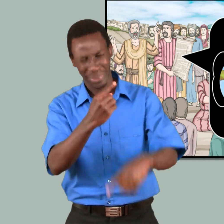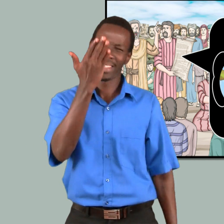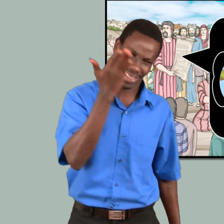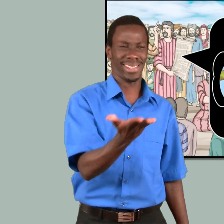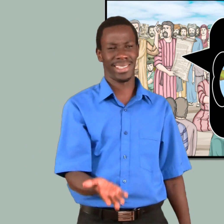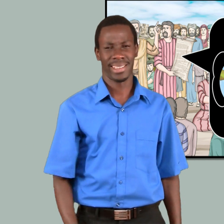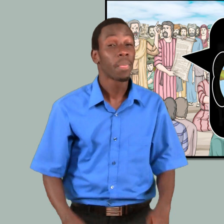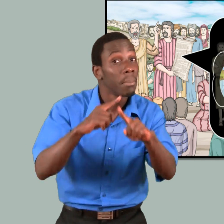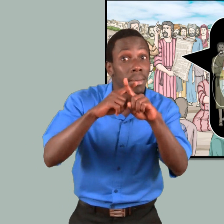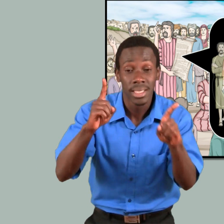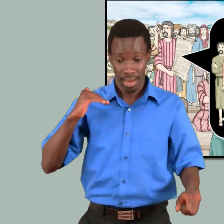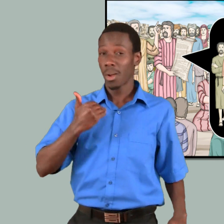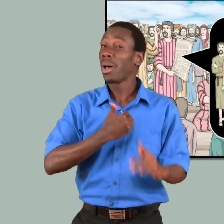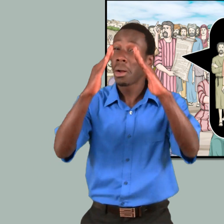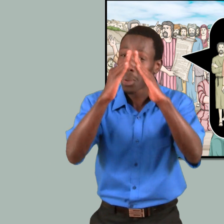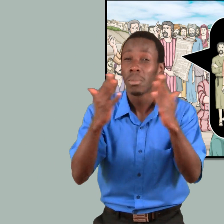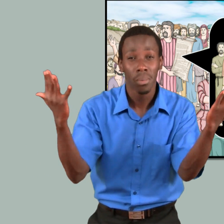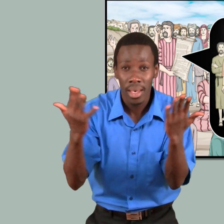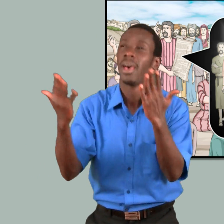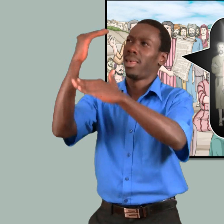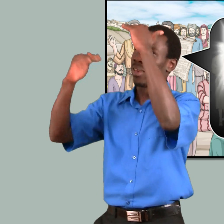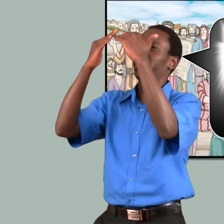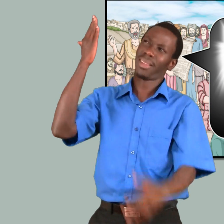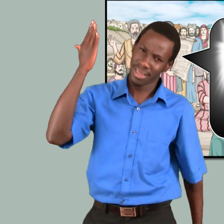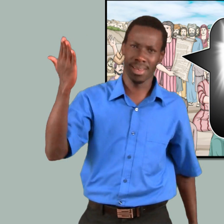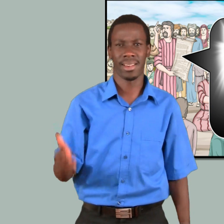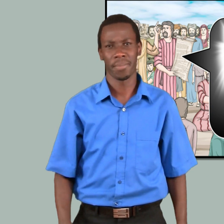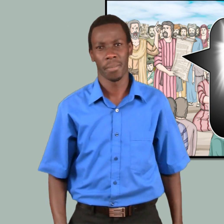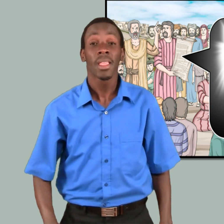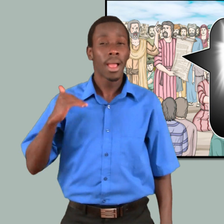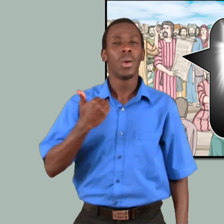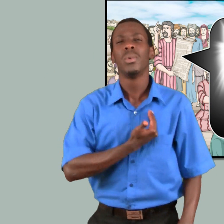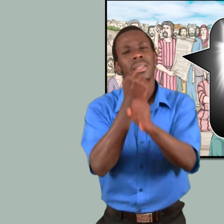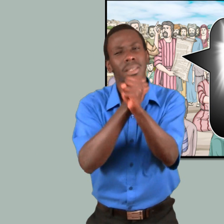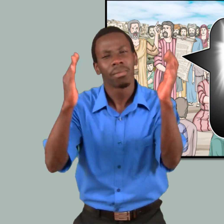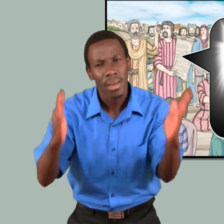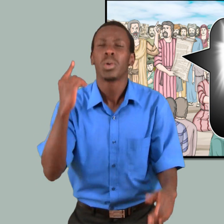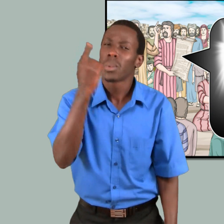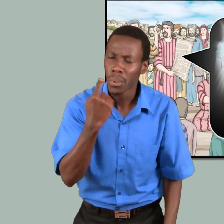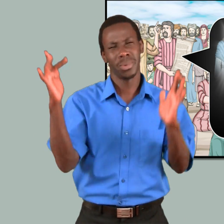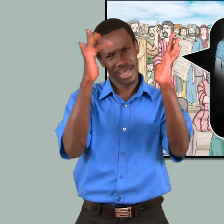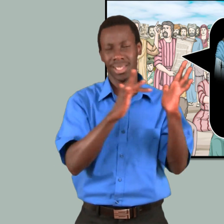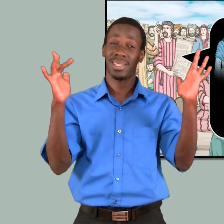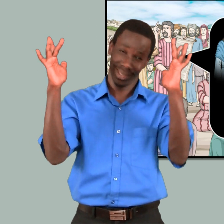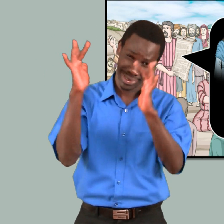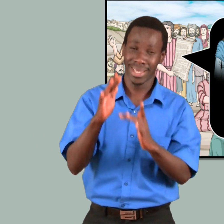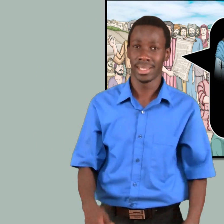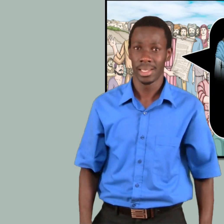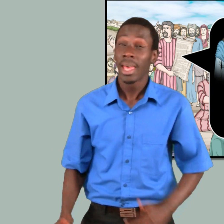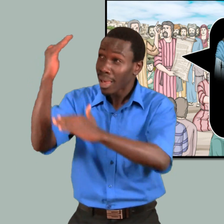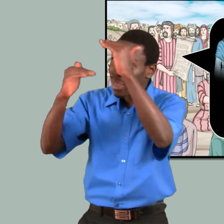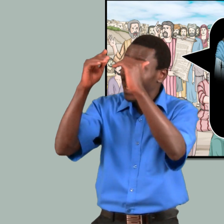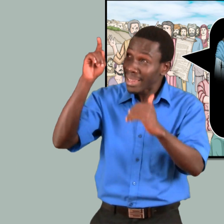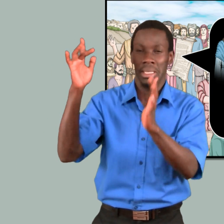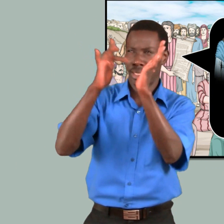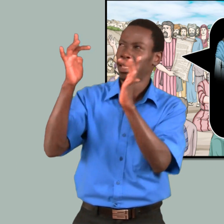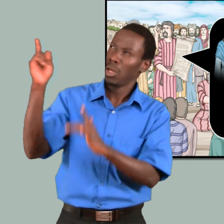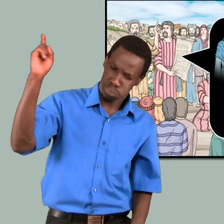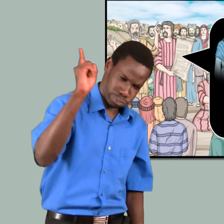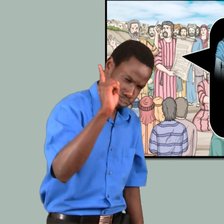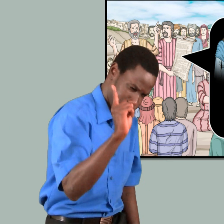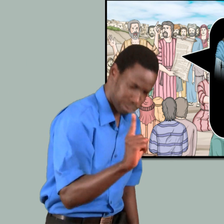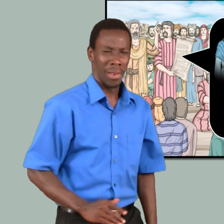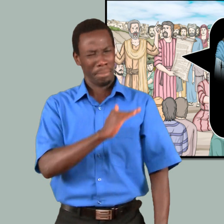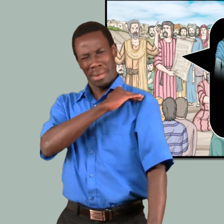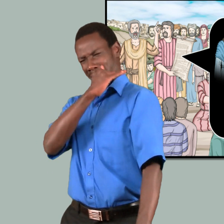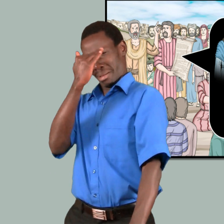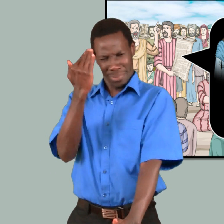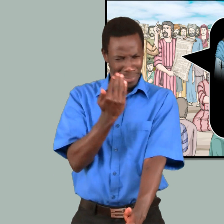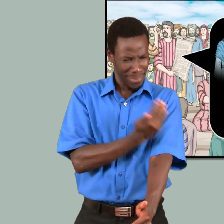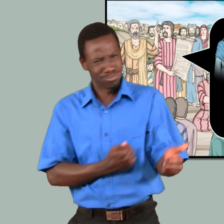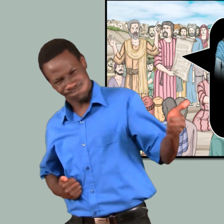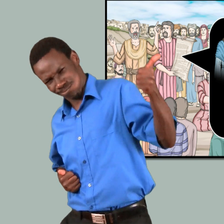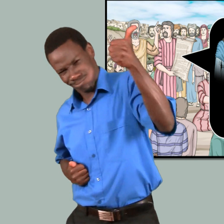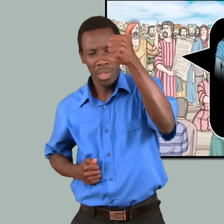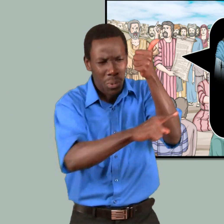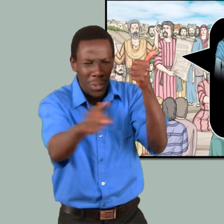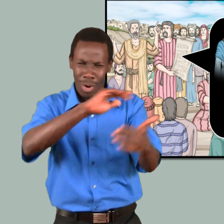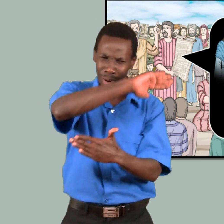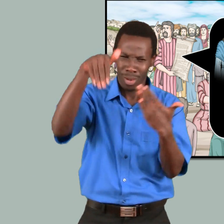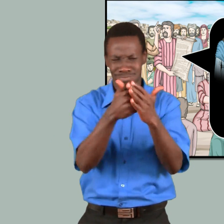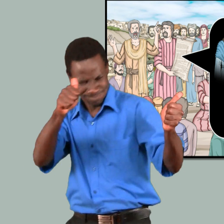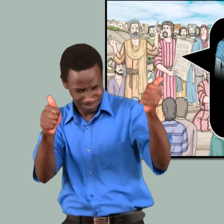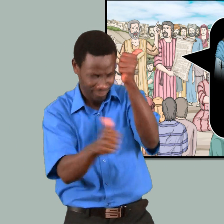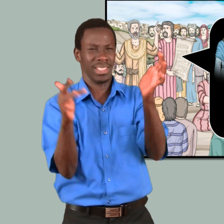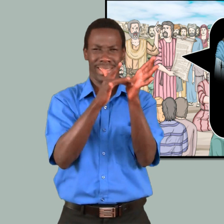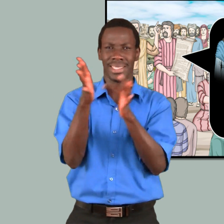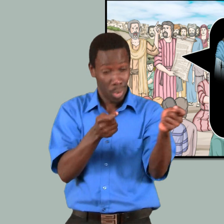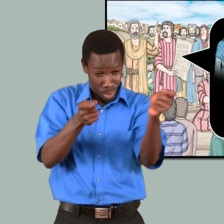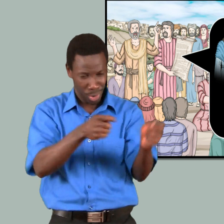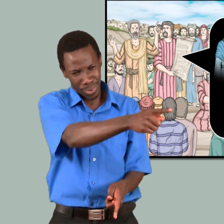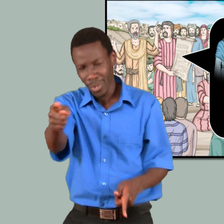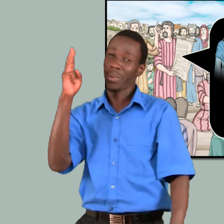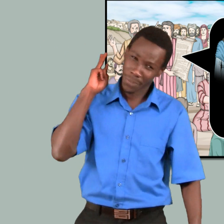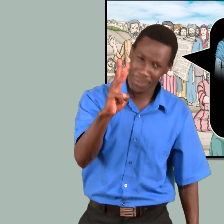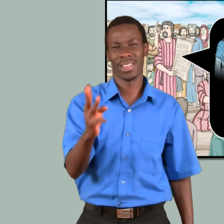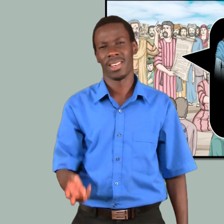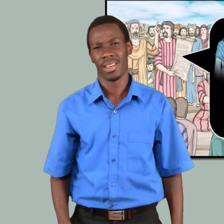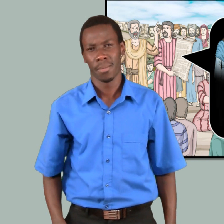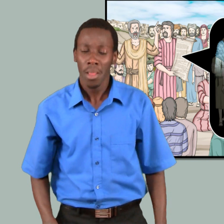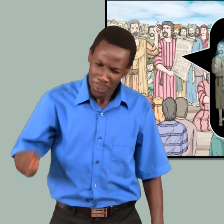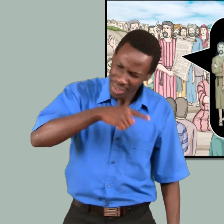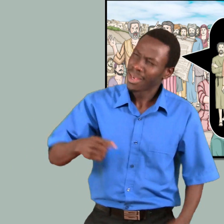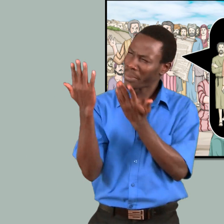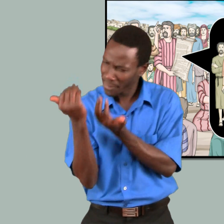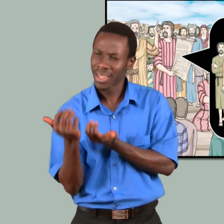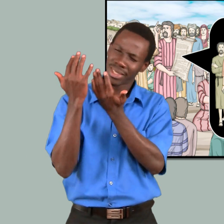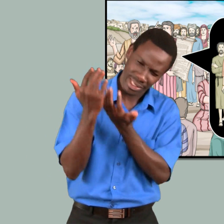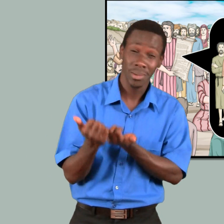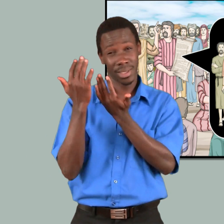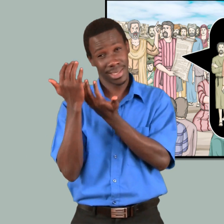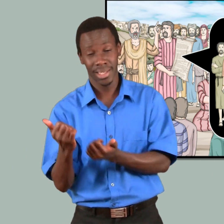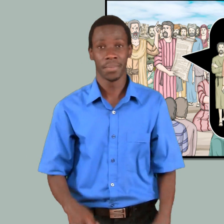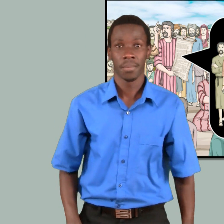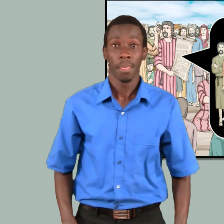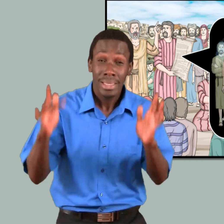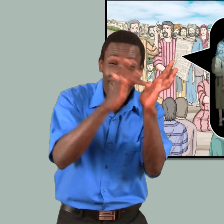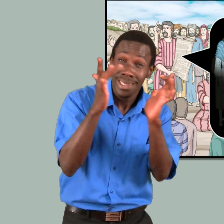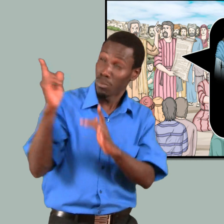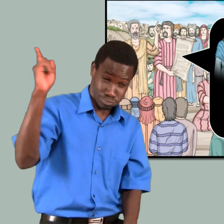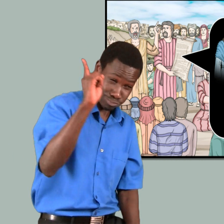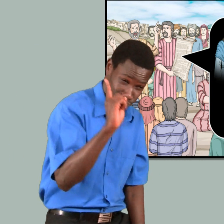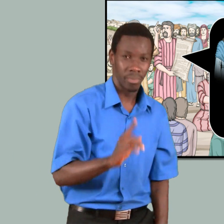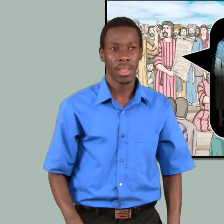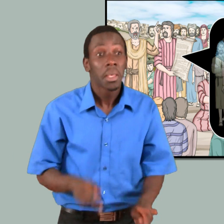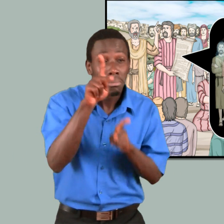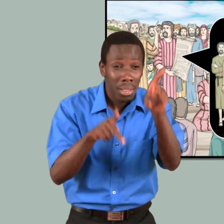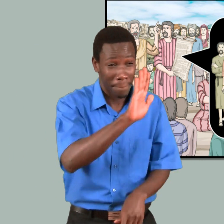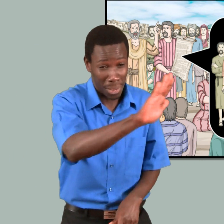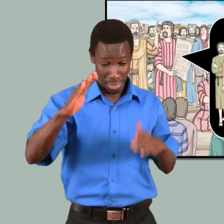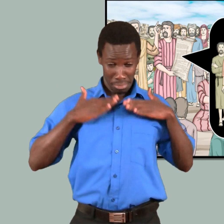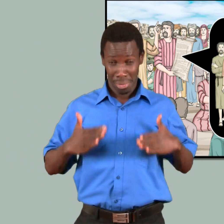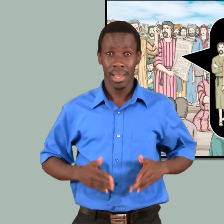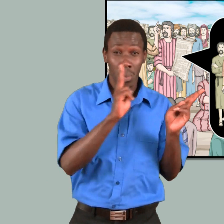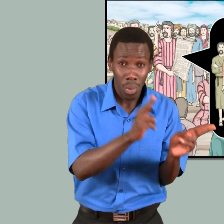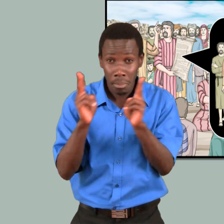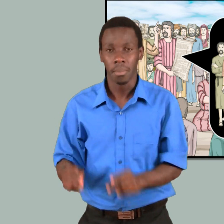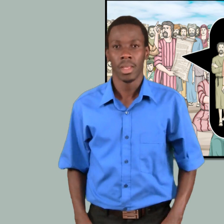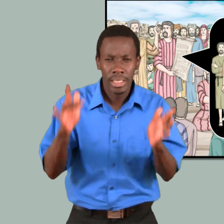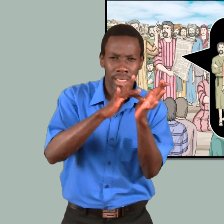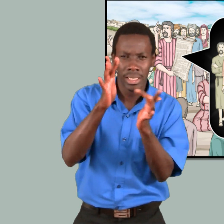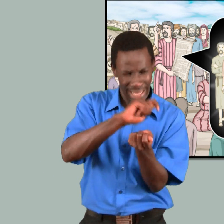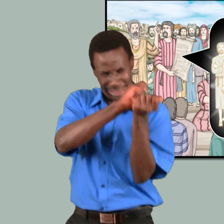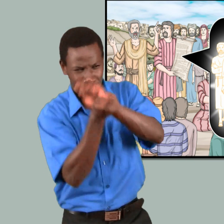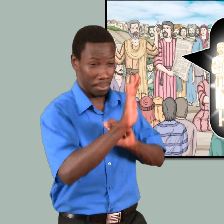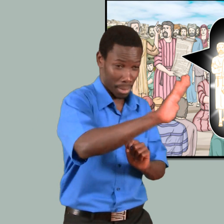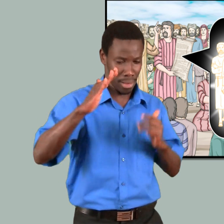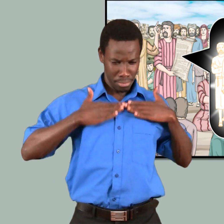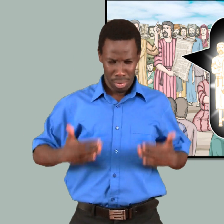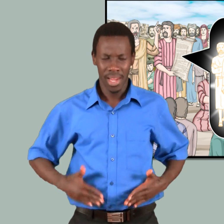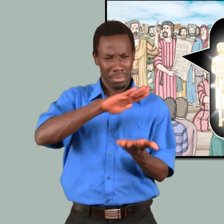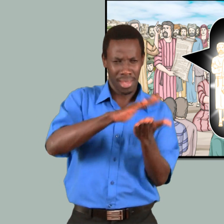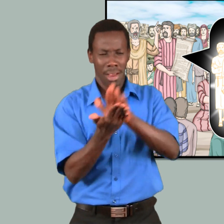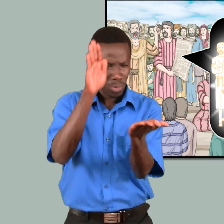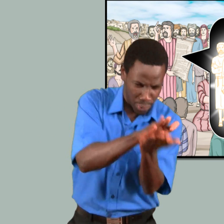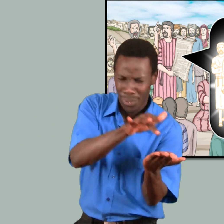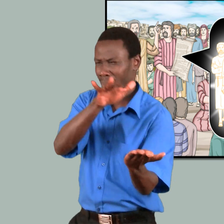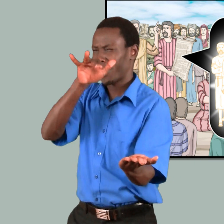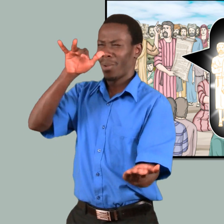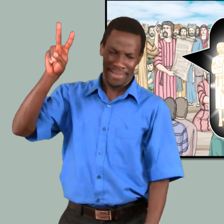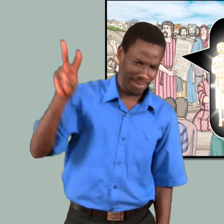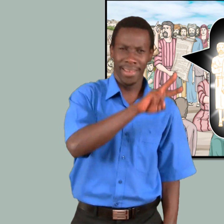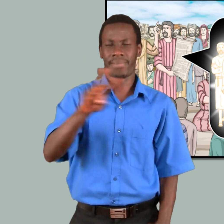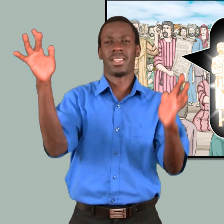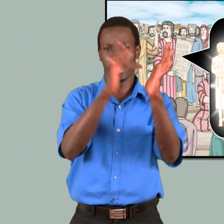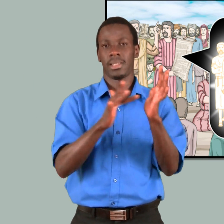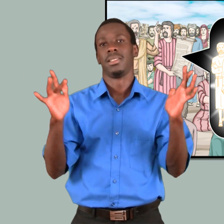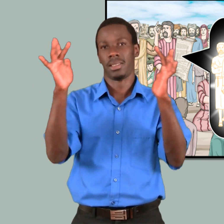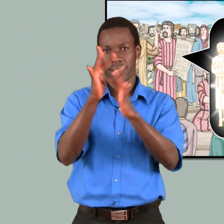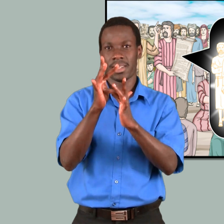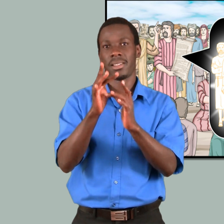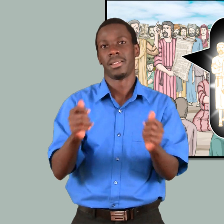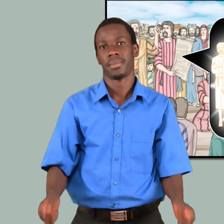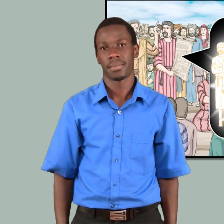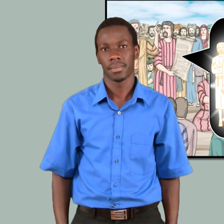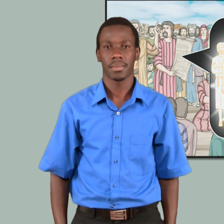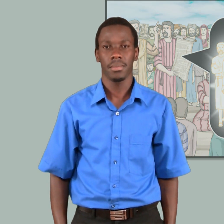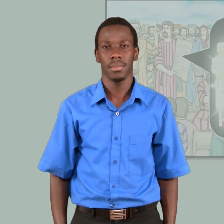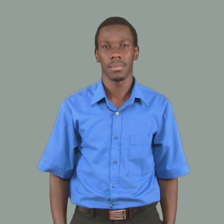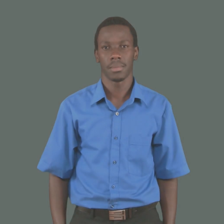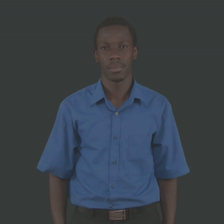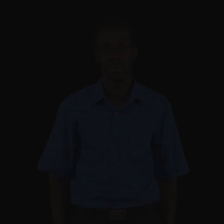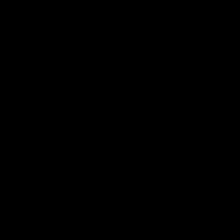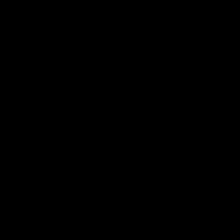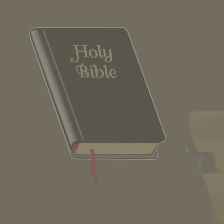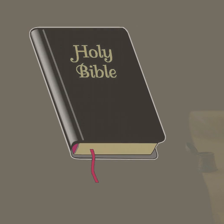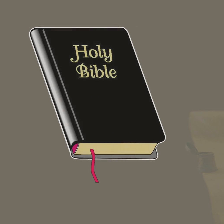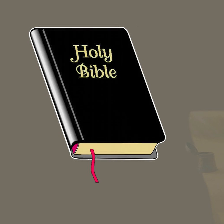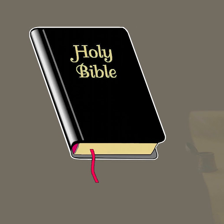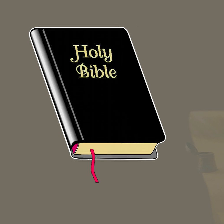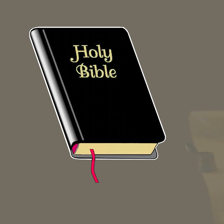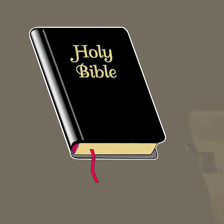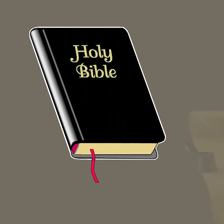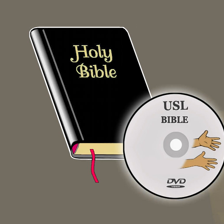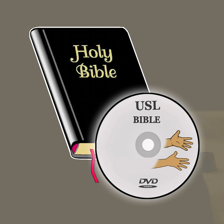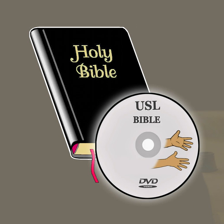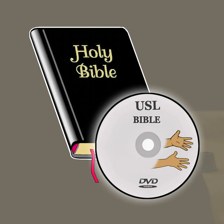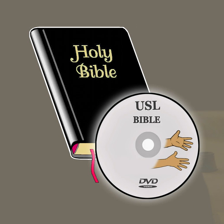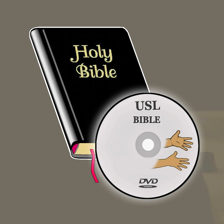But our citizenship is in heaven, and we eagerly await a Savior from there, the Lord Jesus Christ, who, by the power that enables Him to subject all things to Himself, will transform our lowly bodies to be like His glorious body.